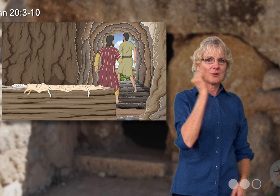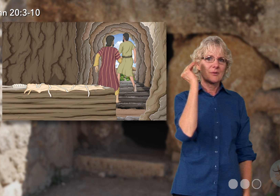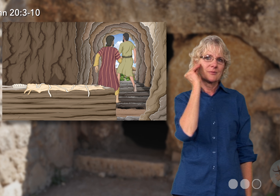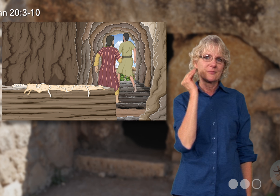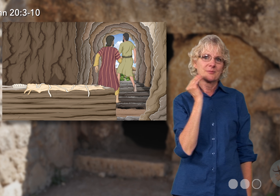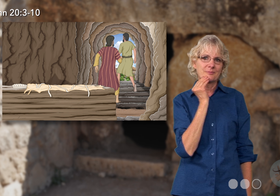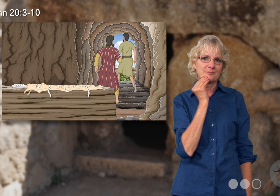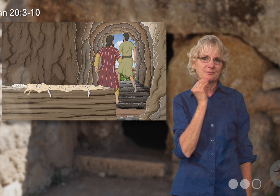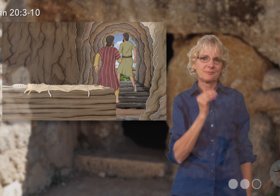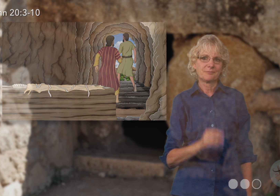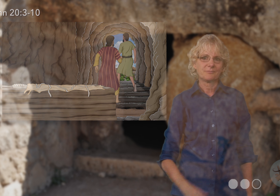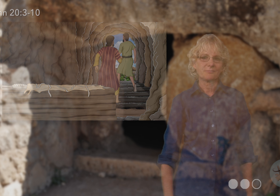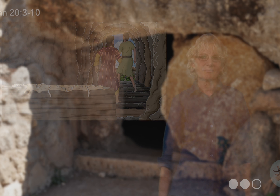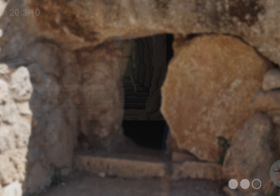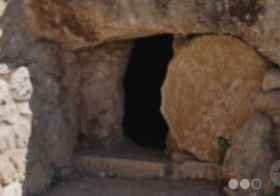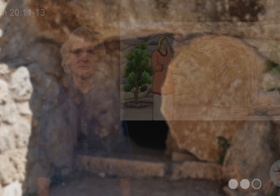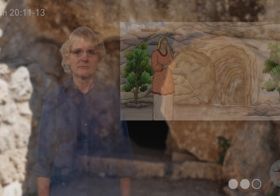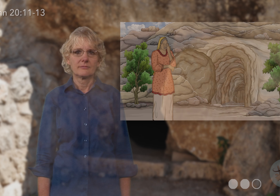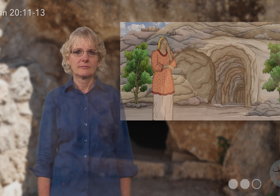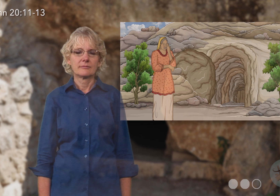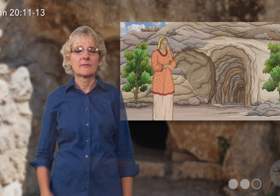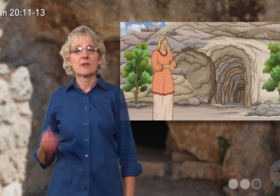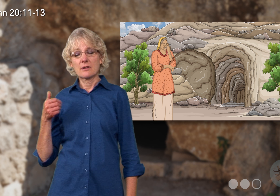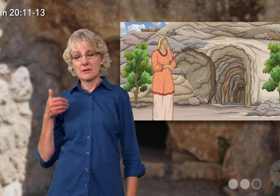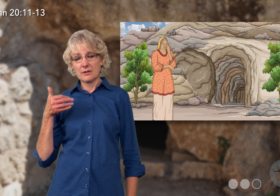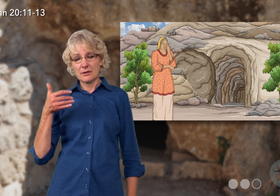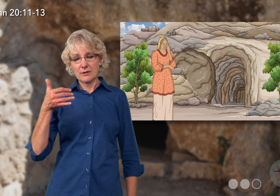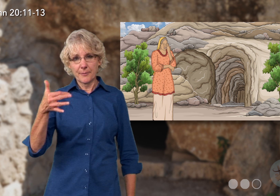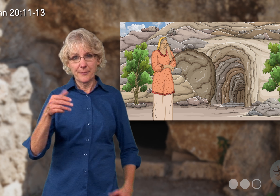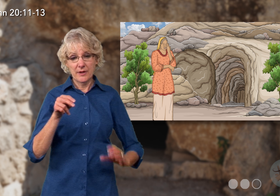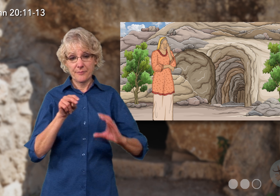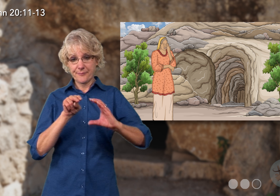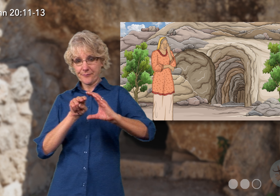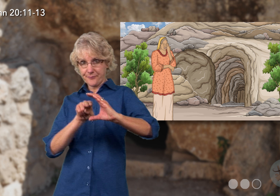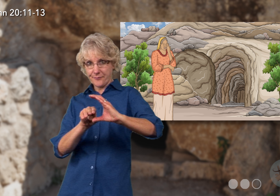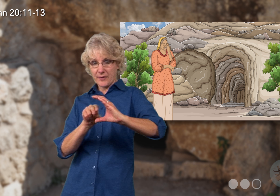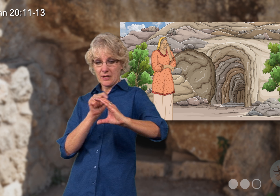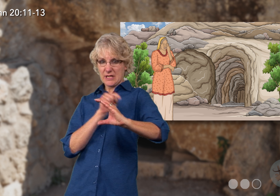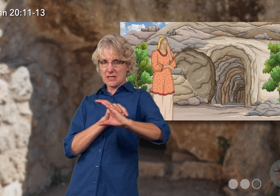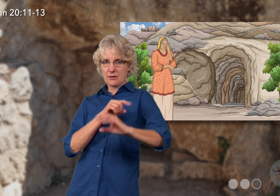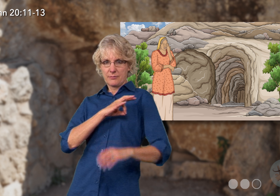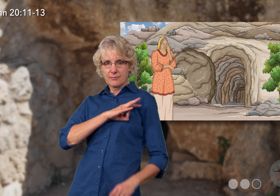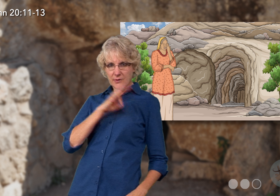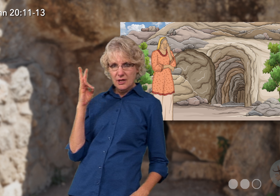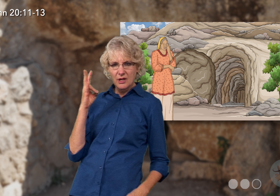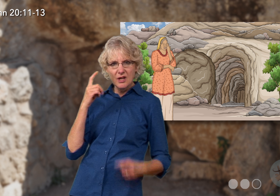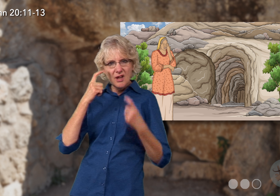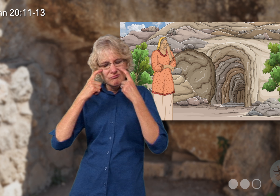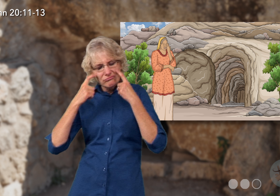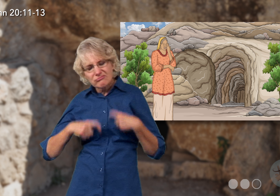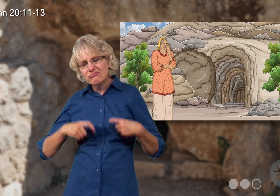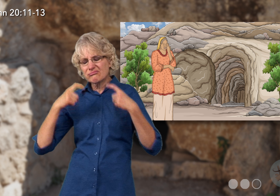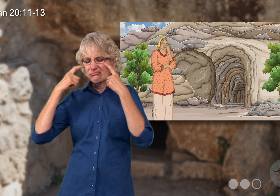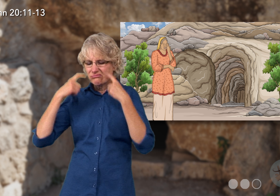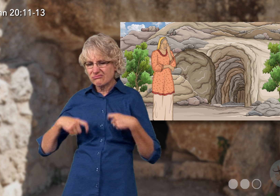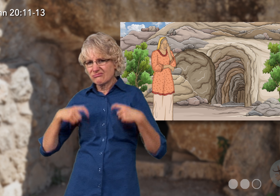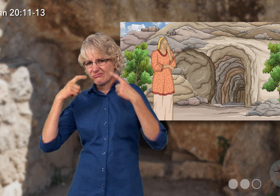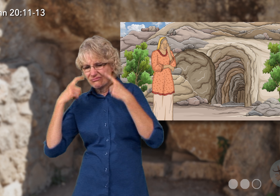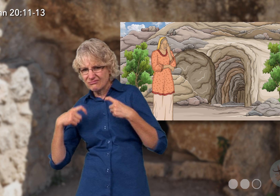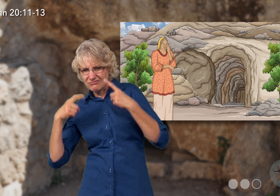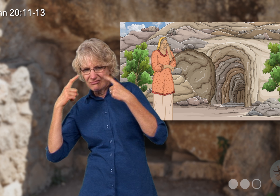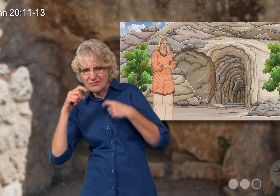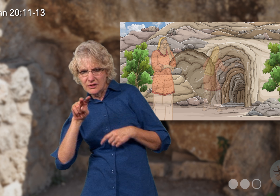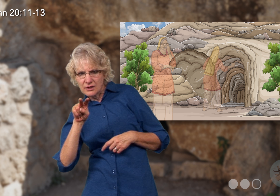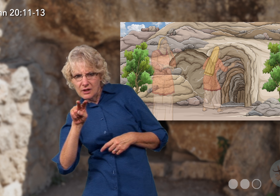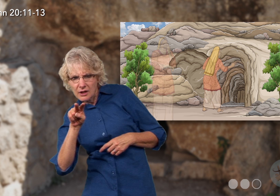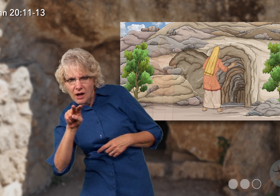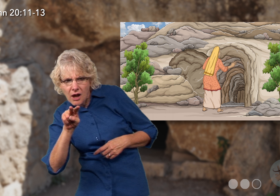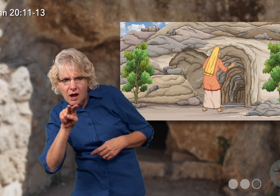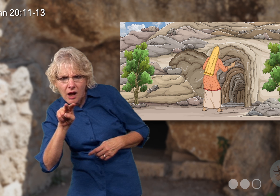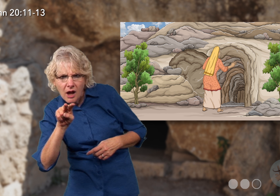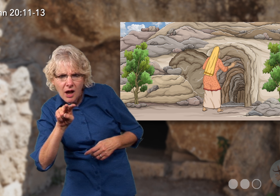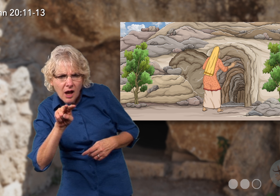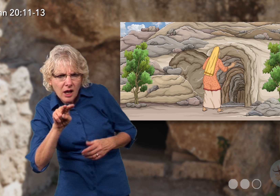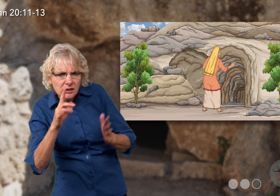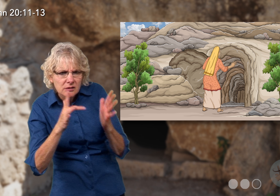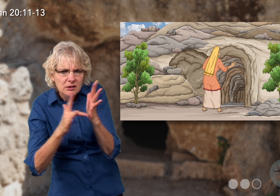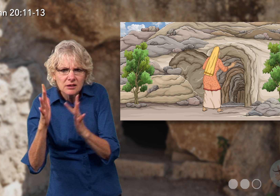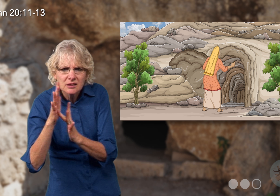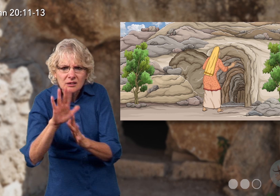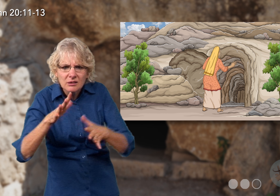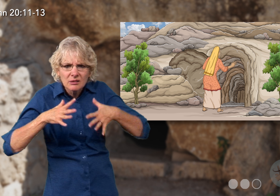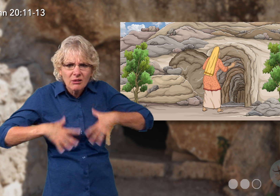But Mary stood outside the tomb weeping.